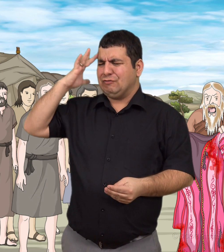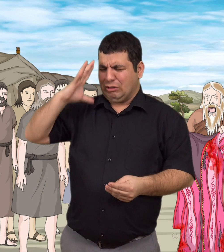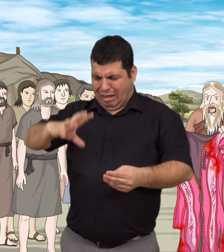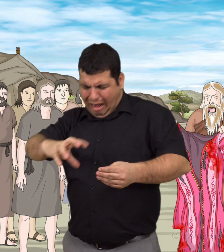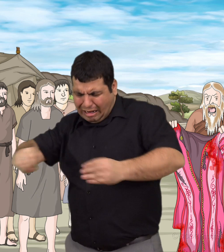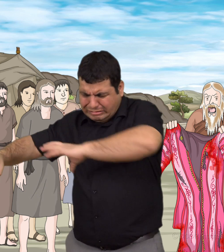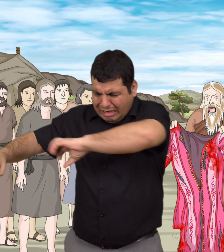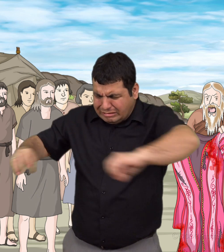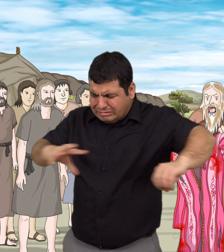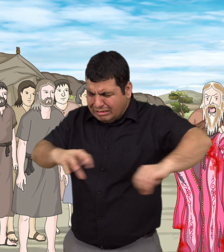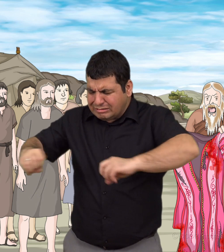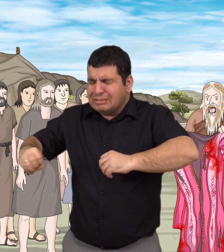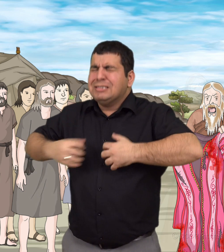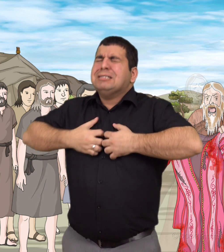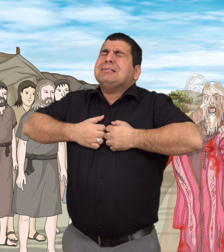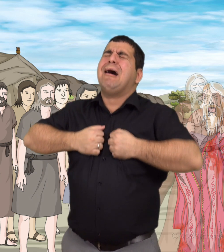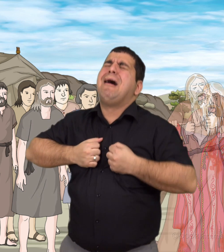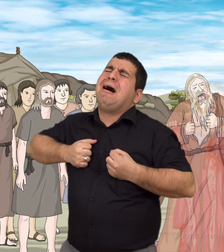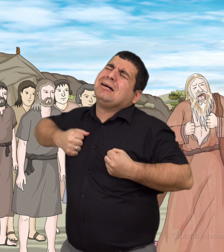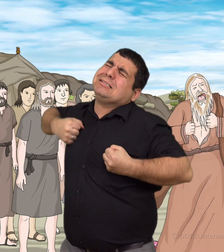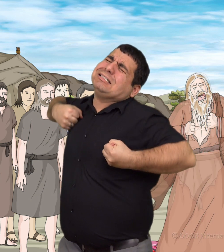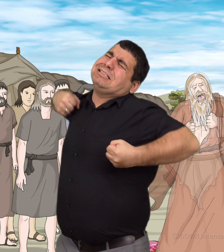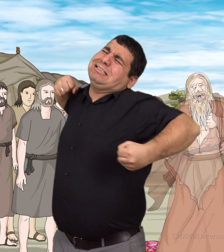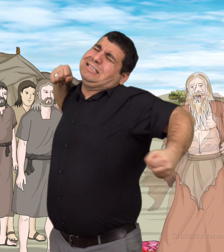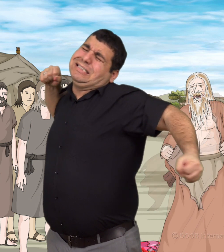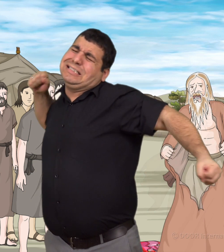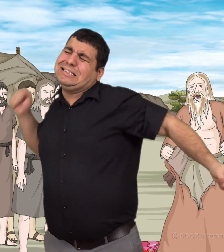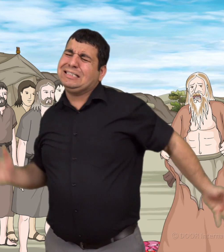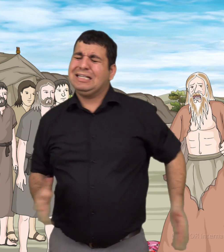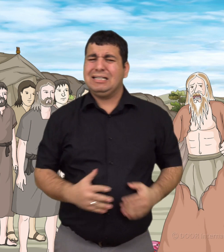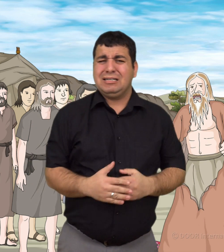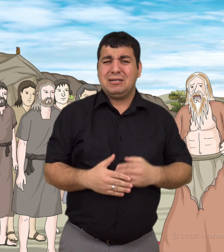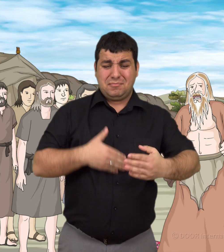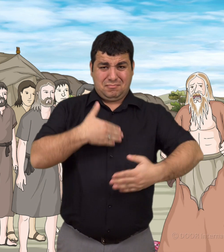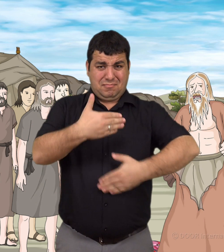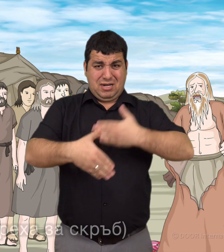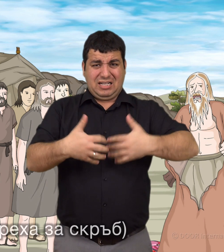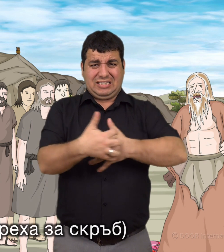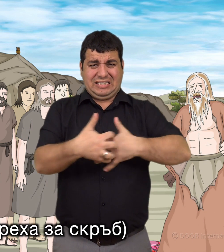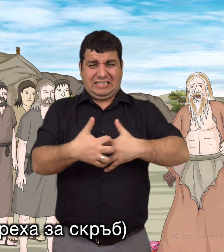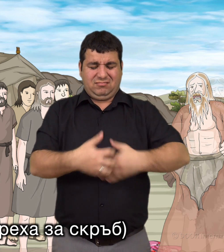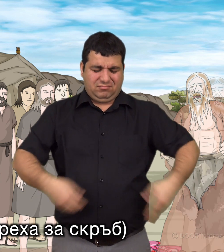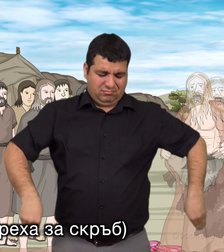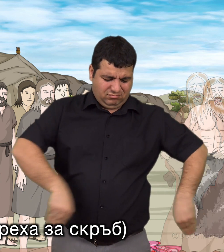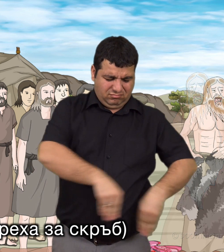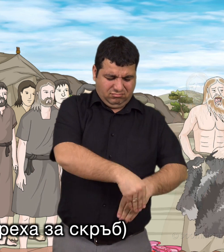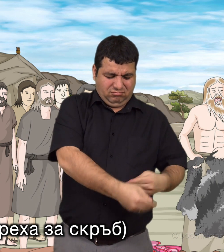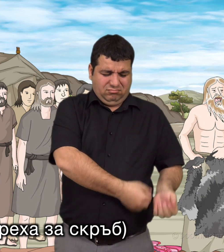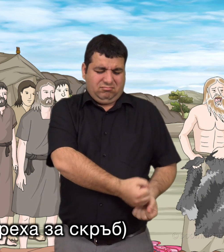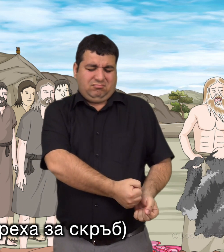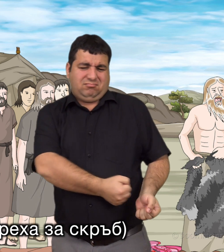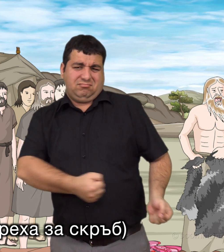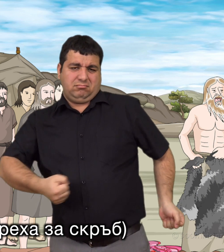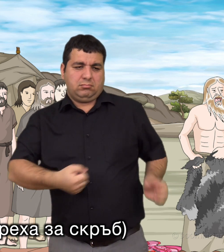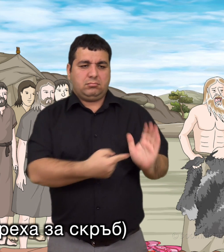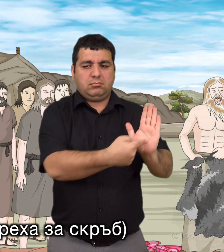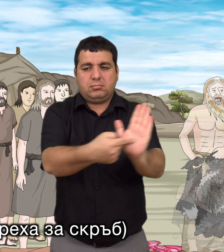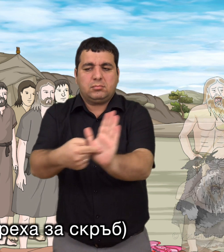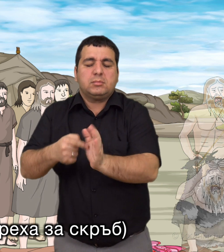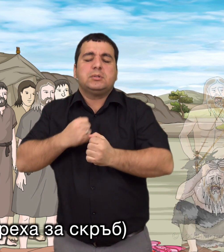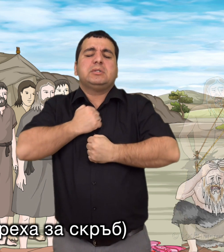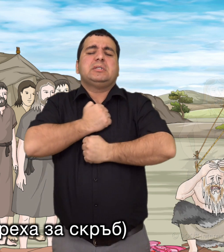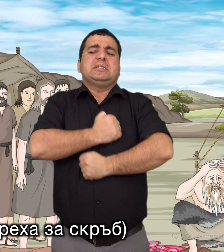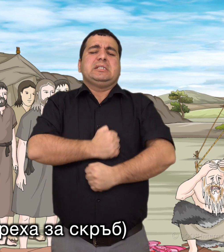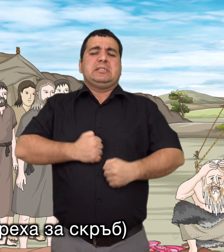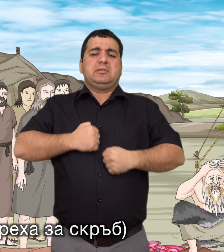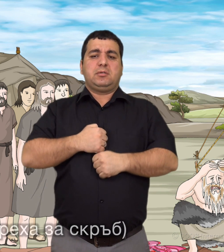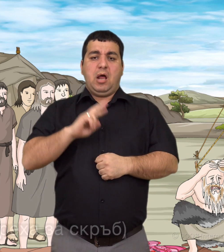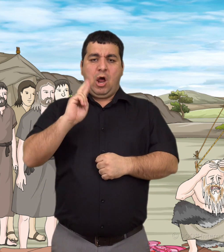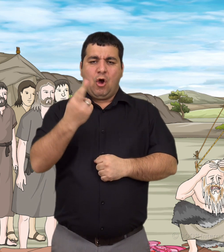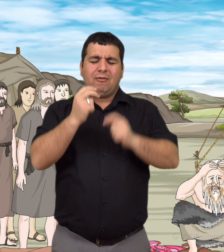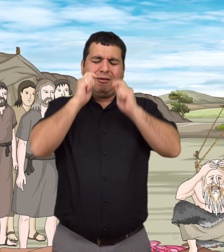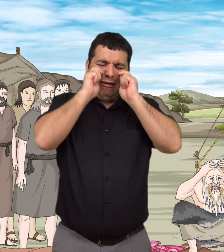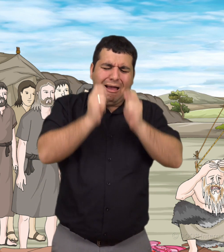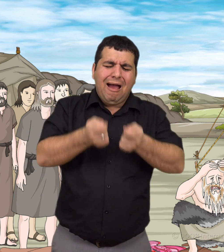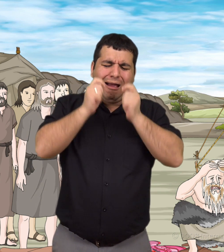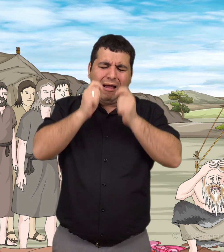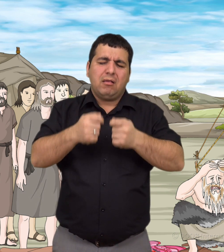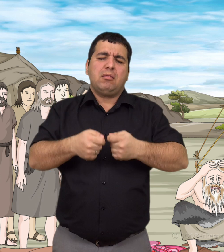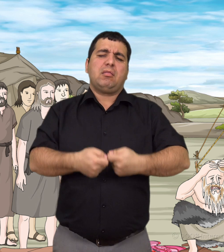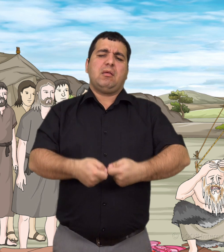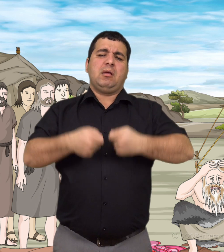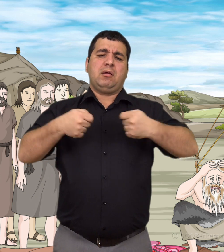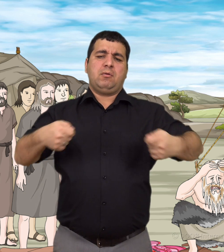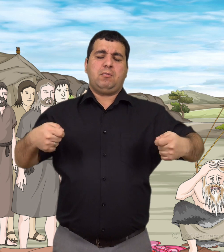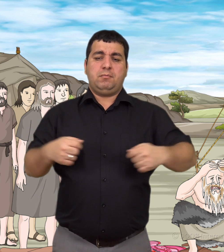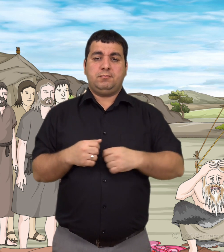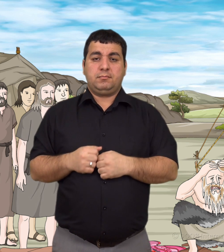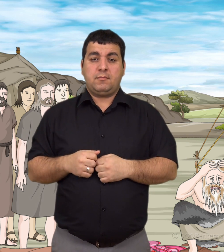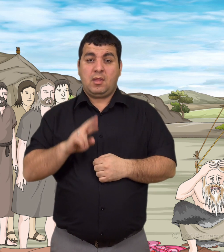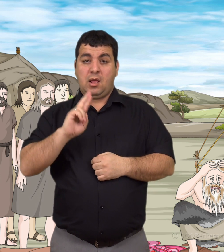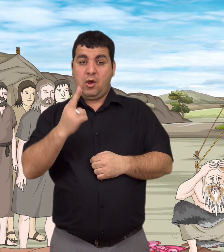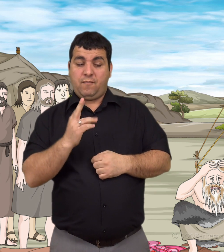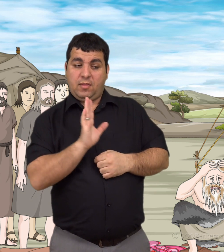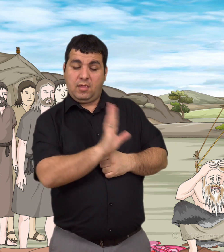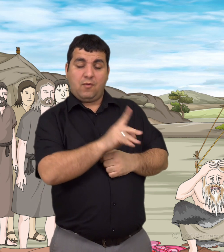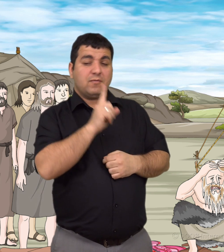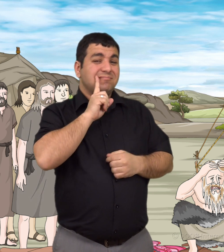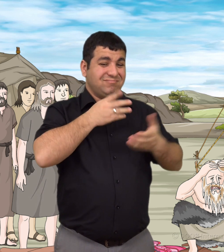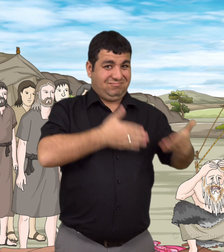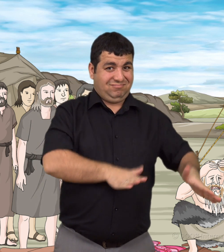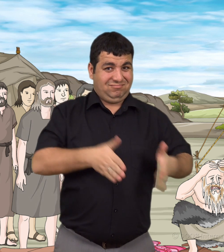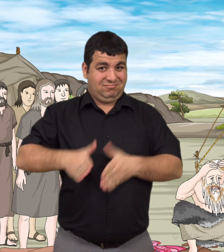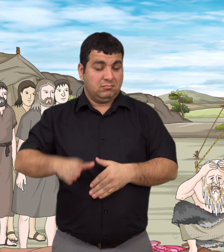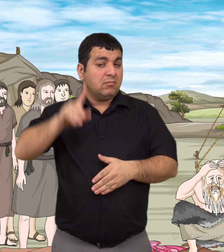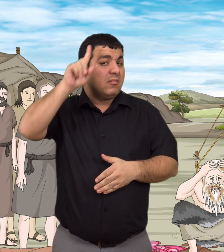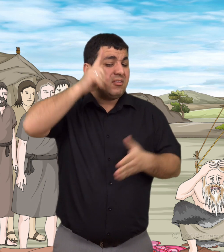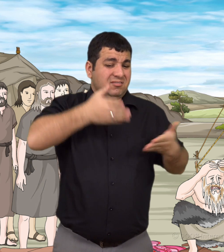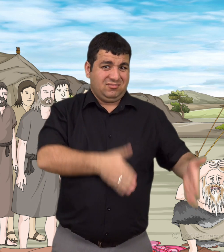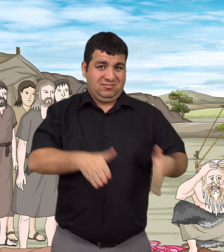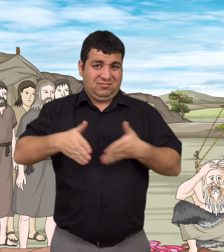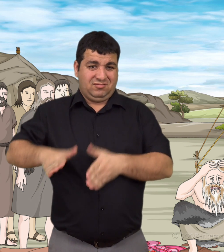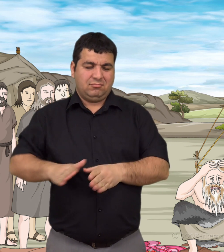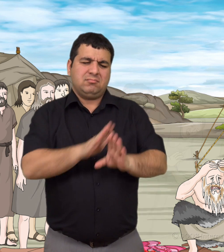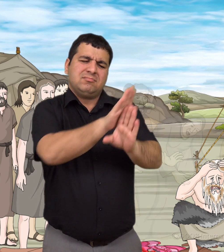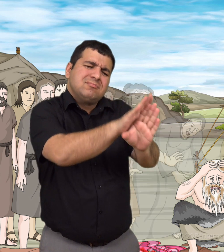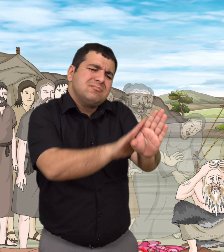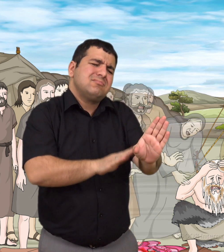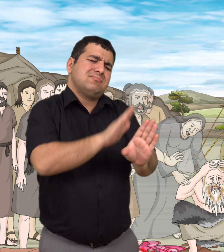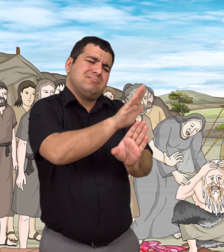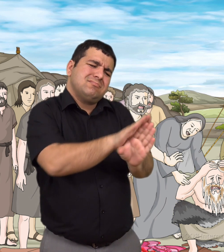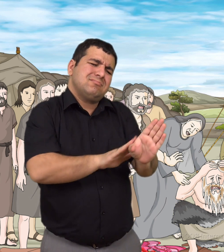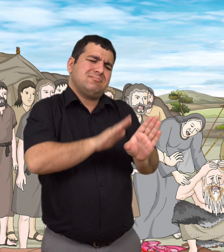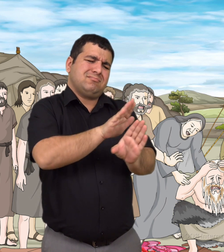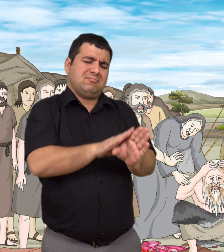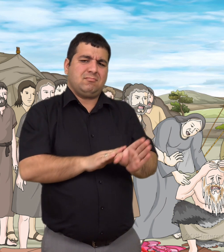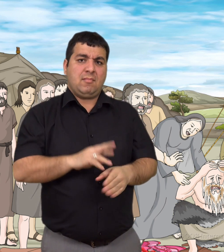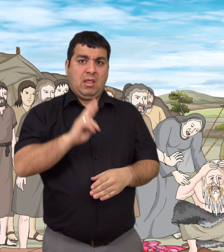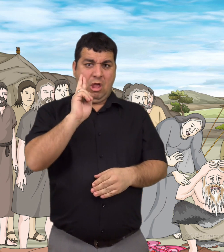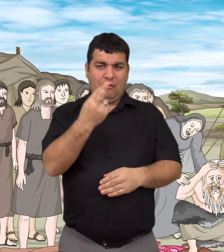Then Jacob tore his clothes, put sackcloth around his waist, and mourned for his son many days.